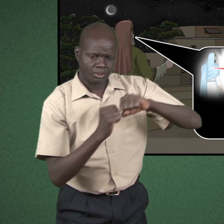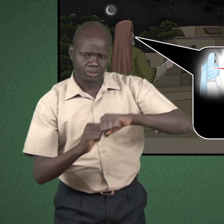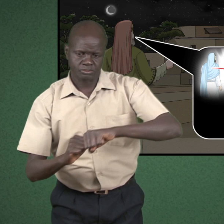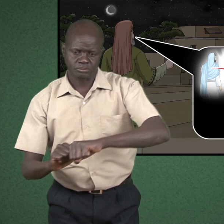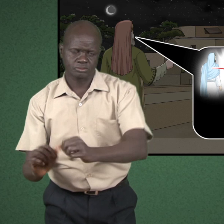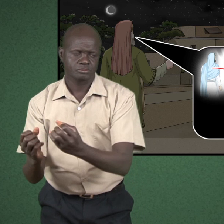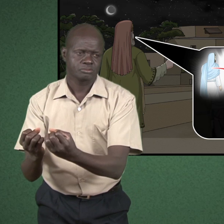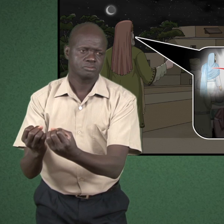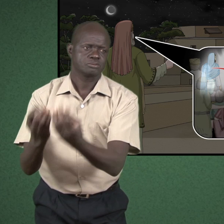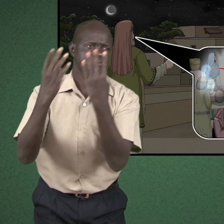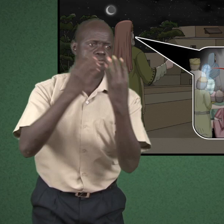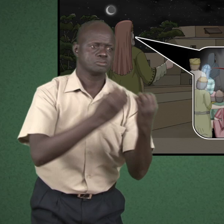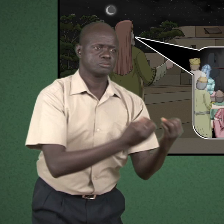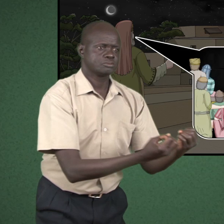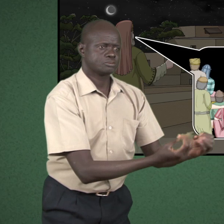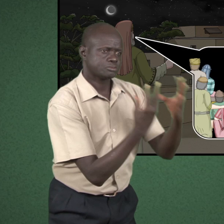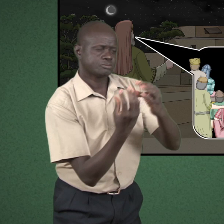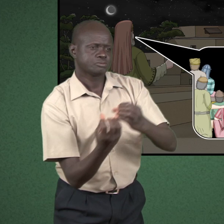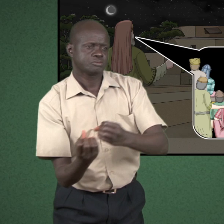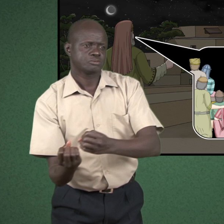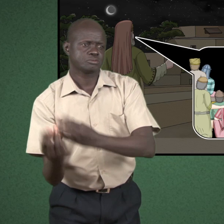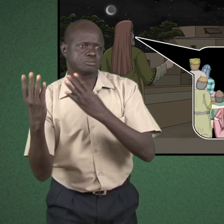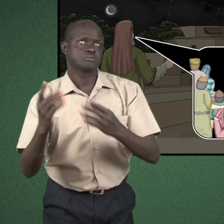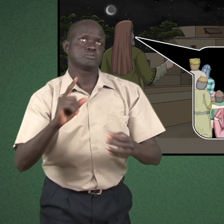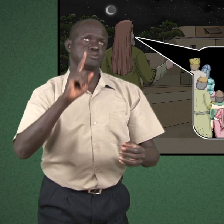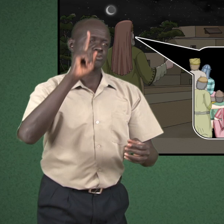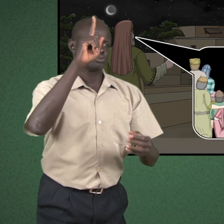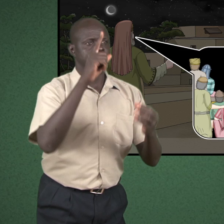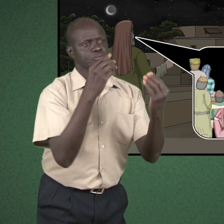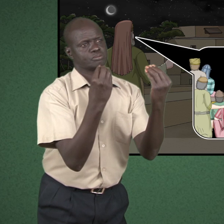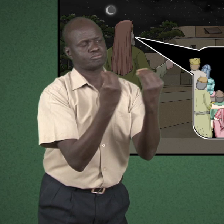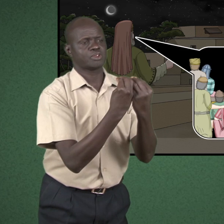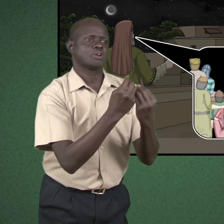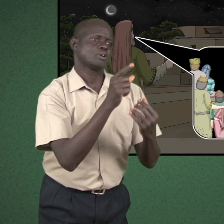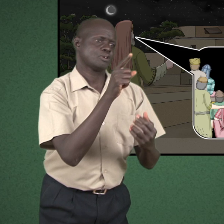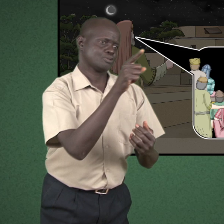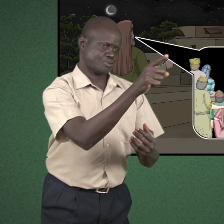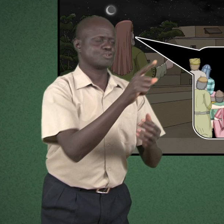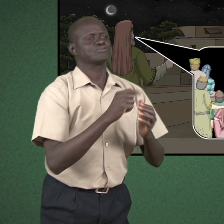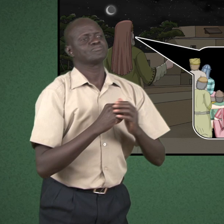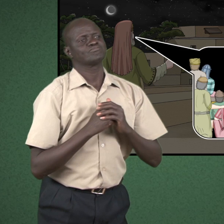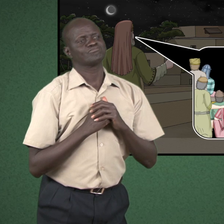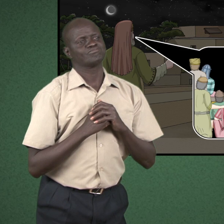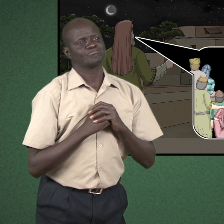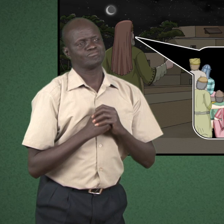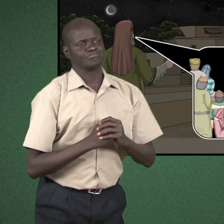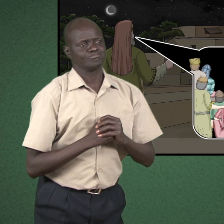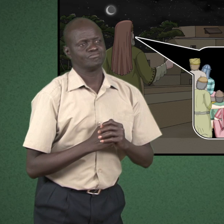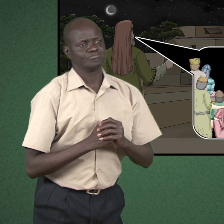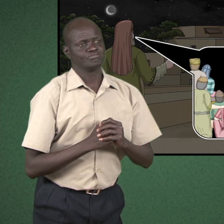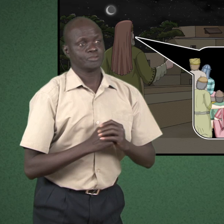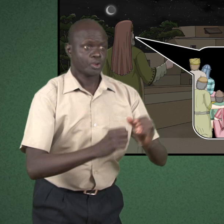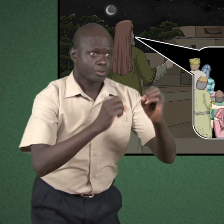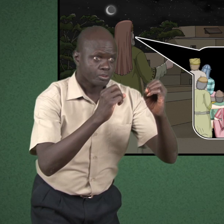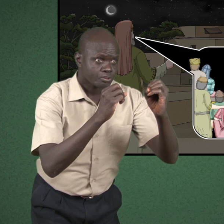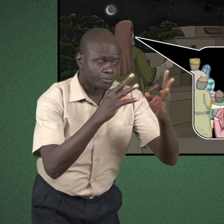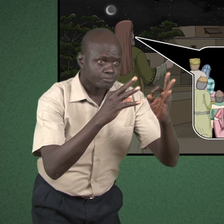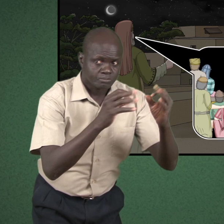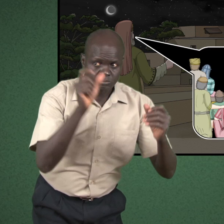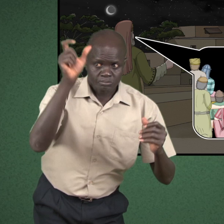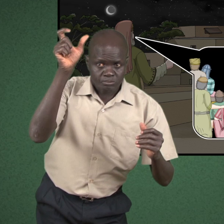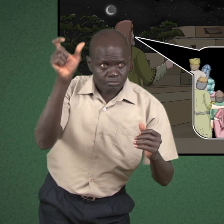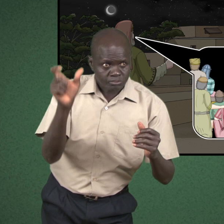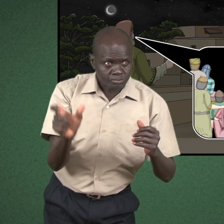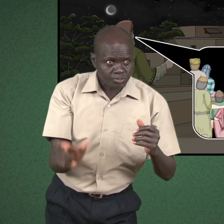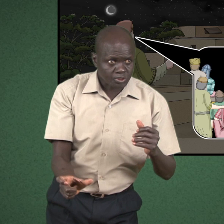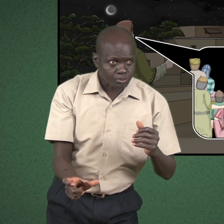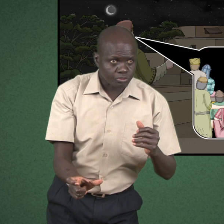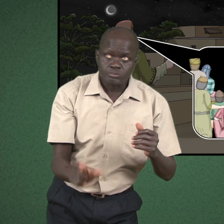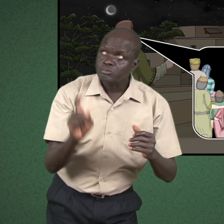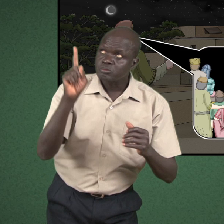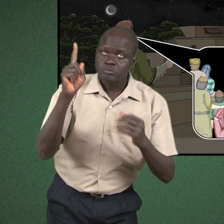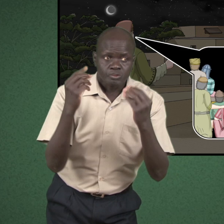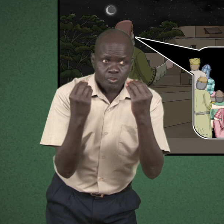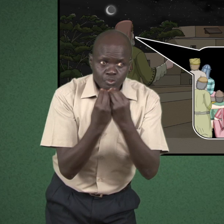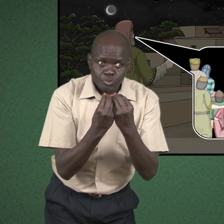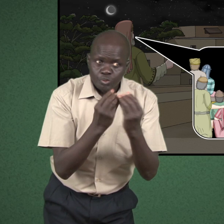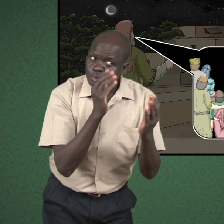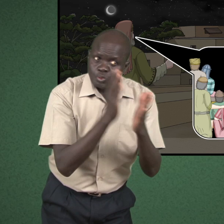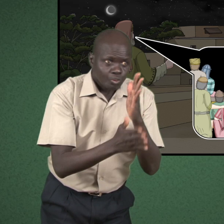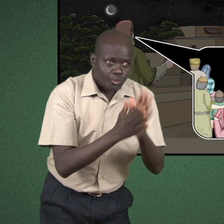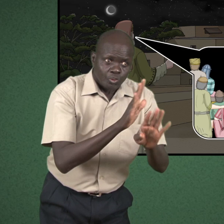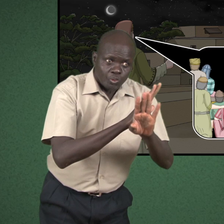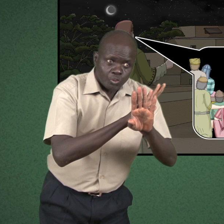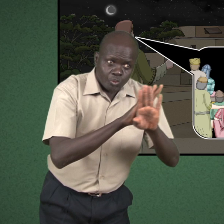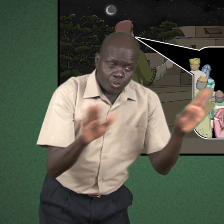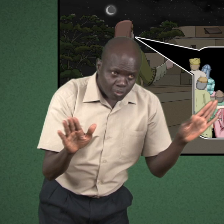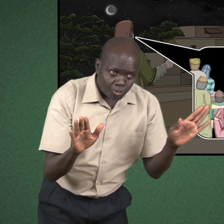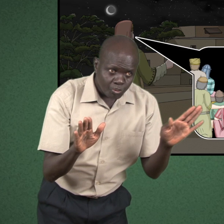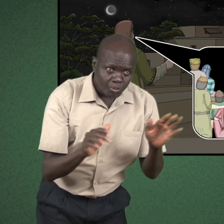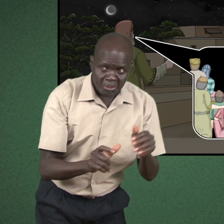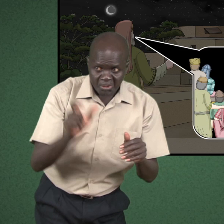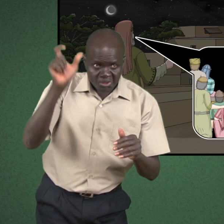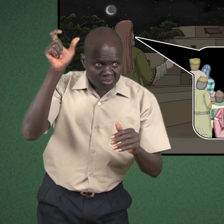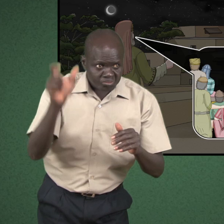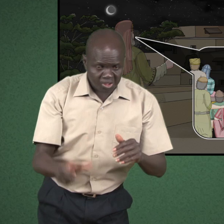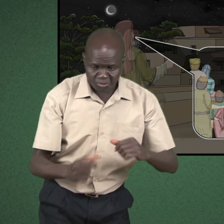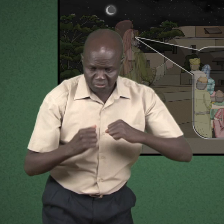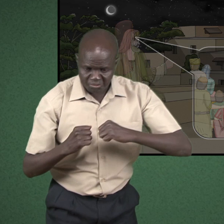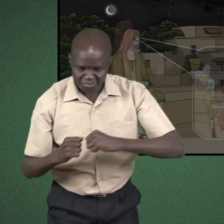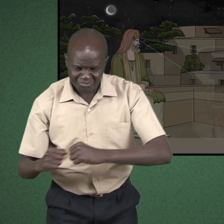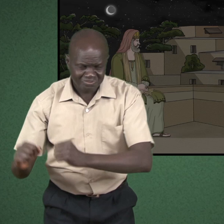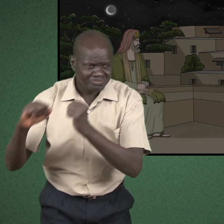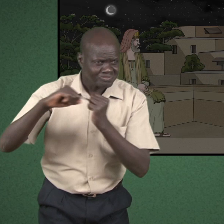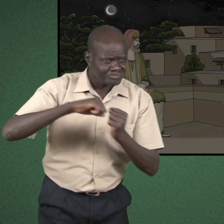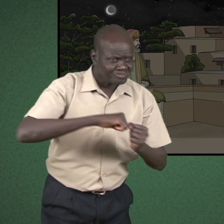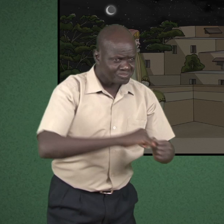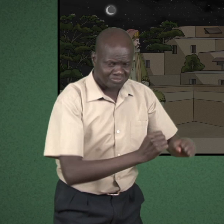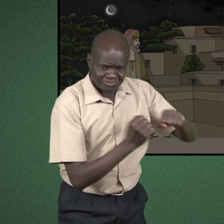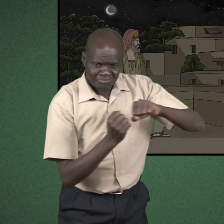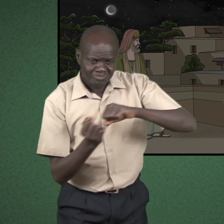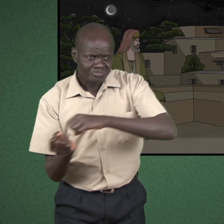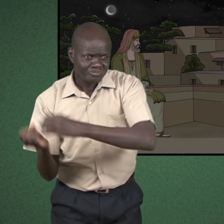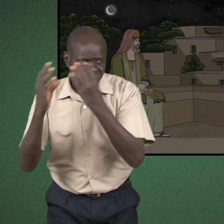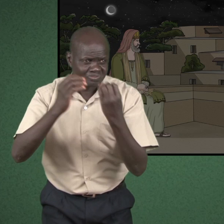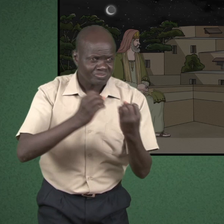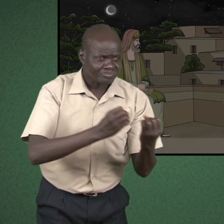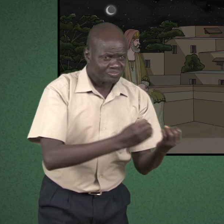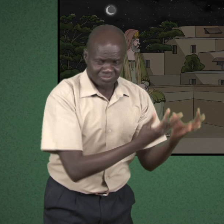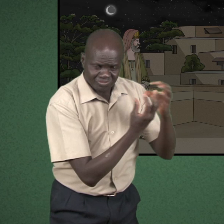For no one could perform the signs You are doing if God were not with him.”